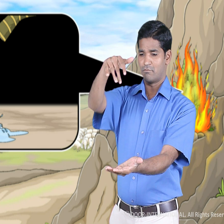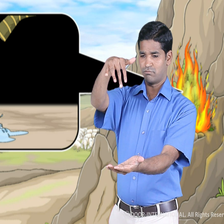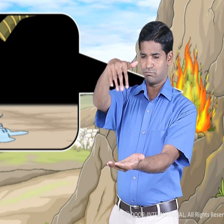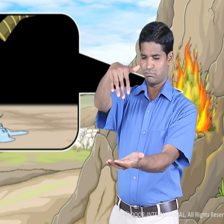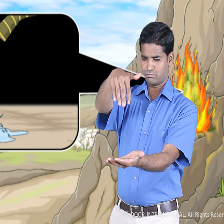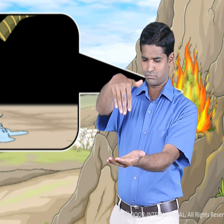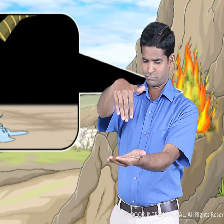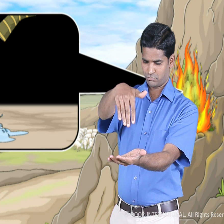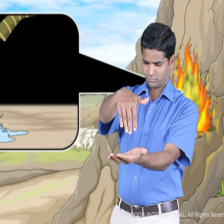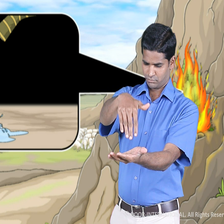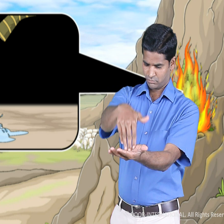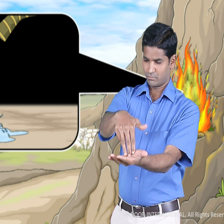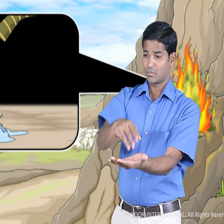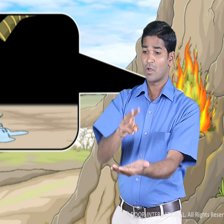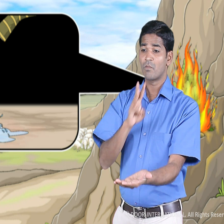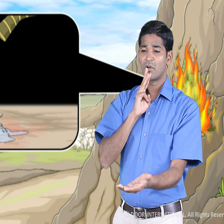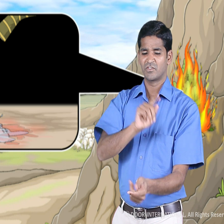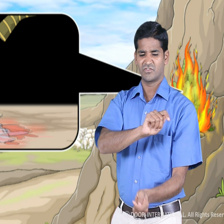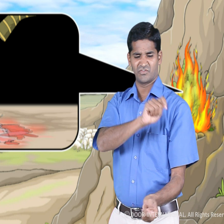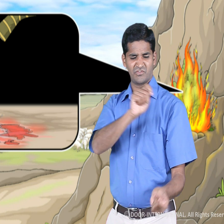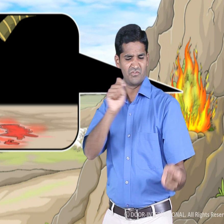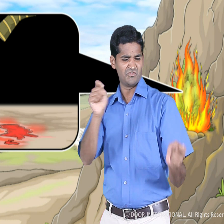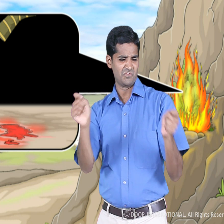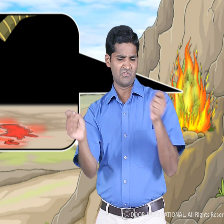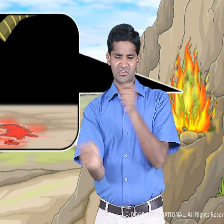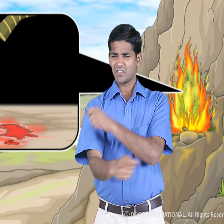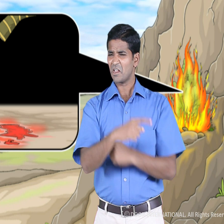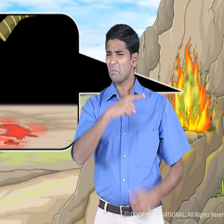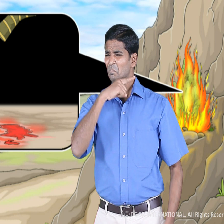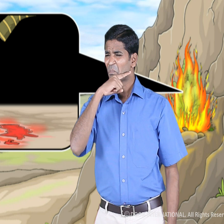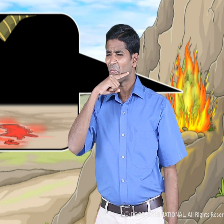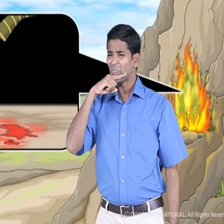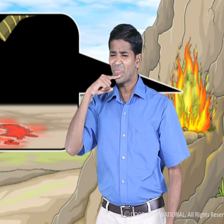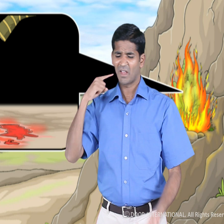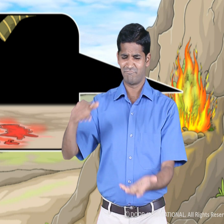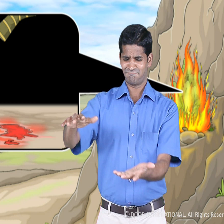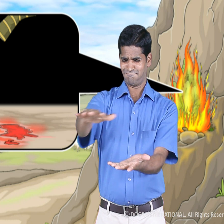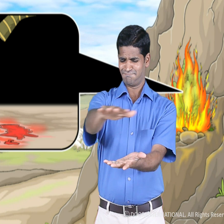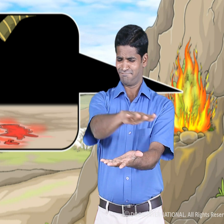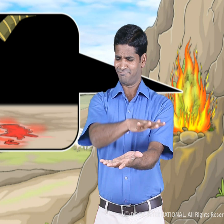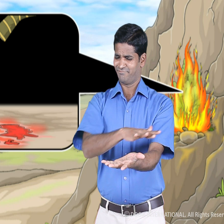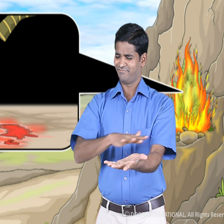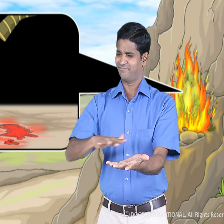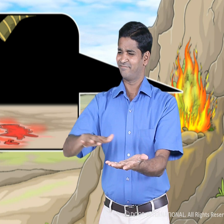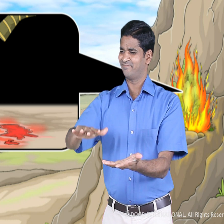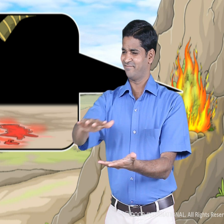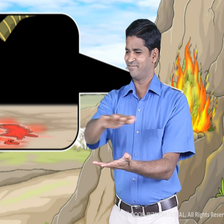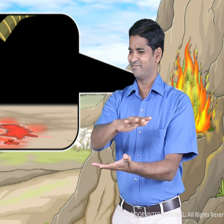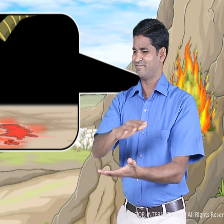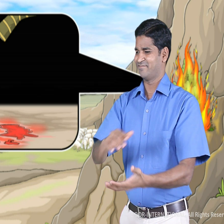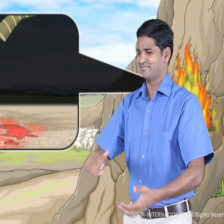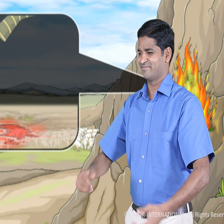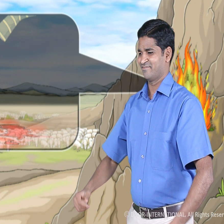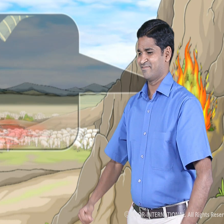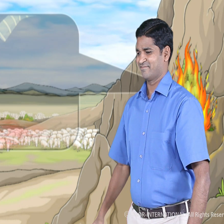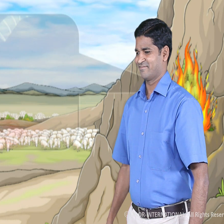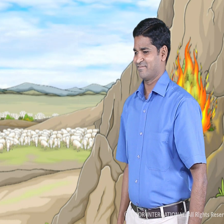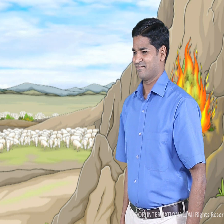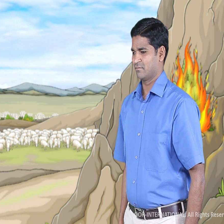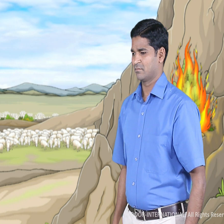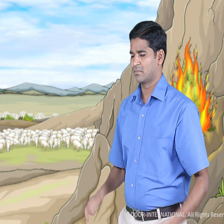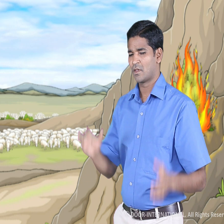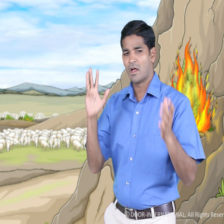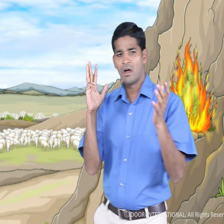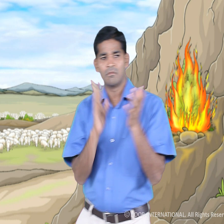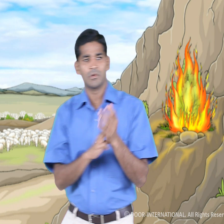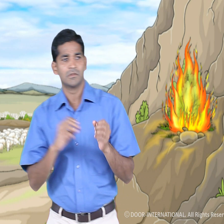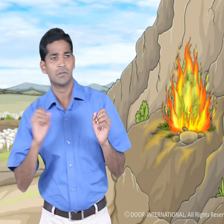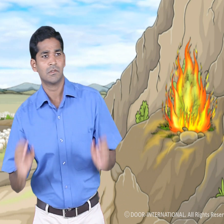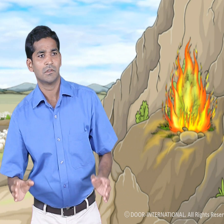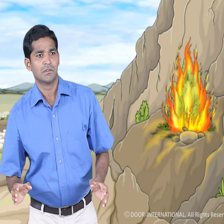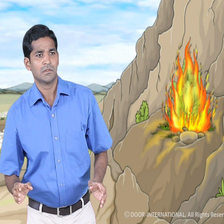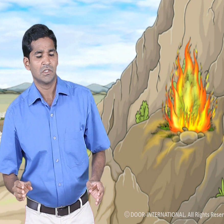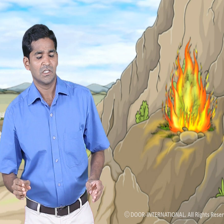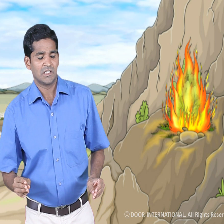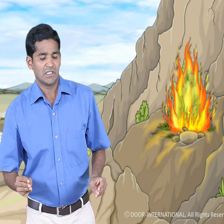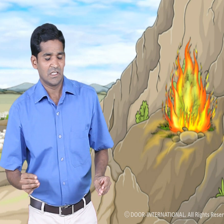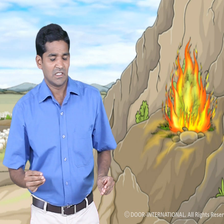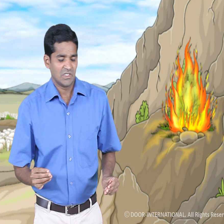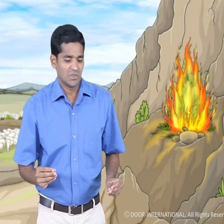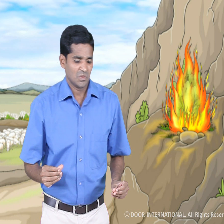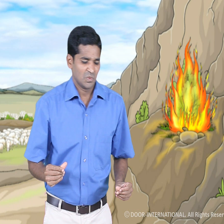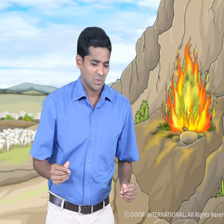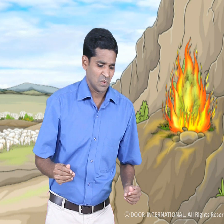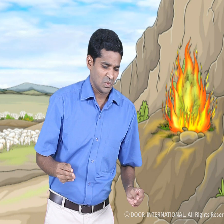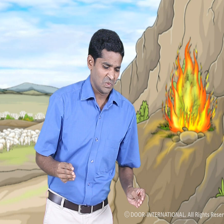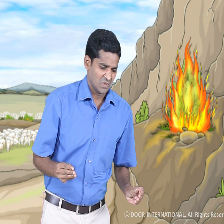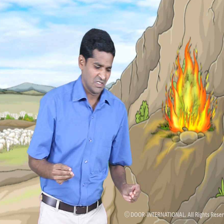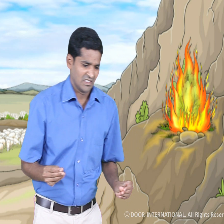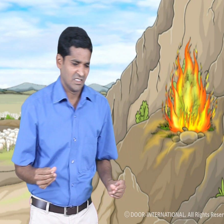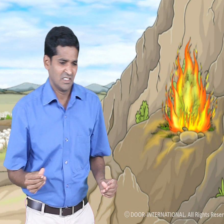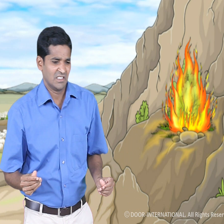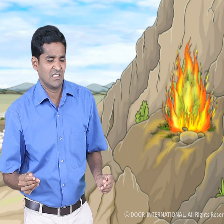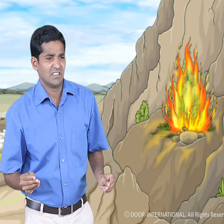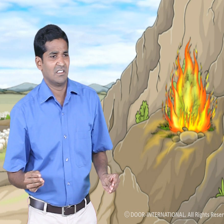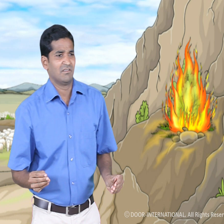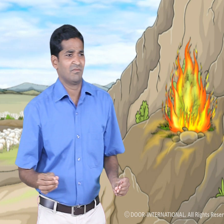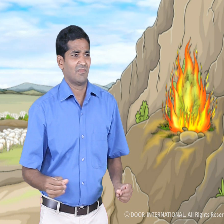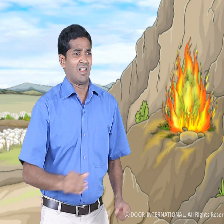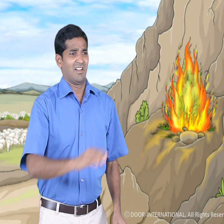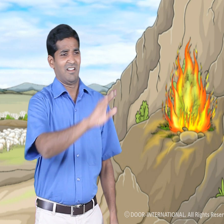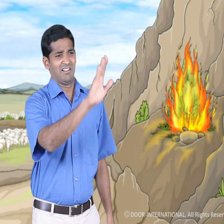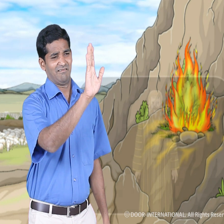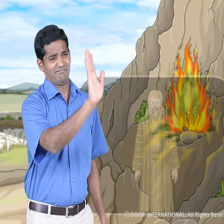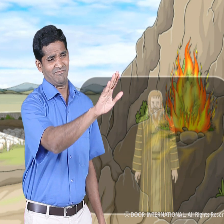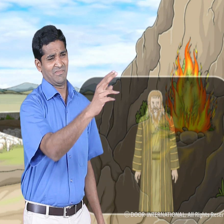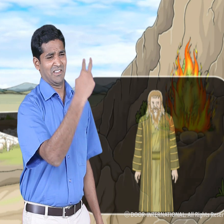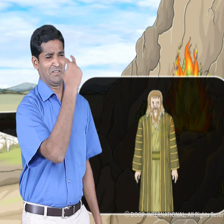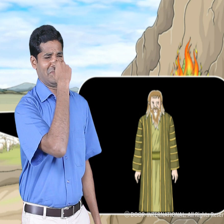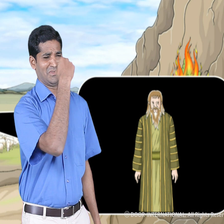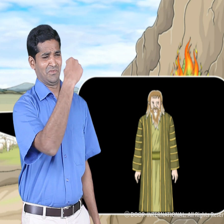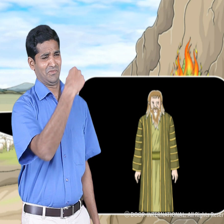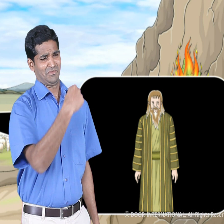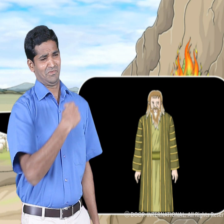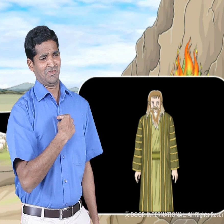Then the water you take from the Nile will become blood on the ground.”